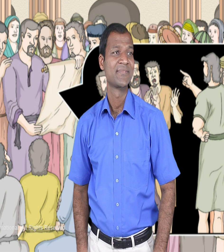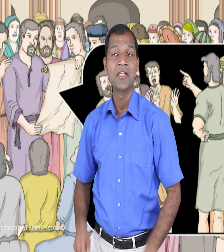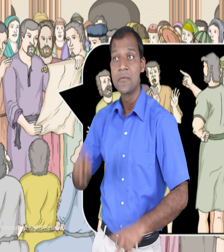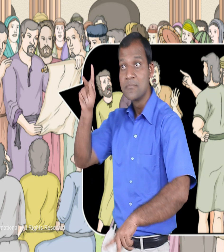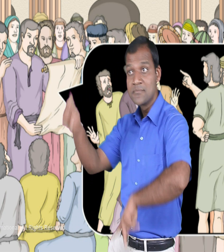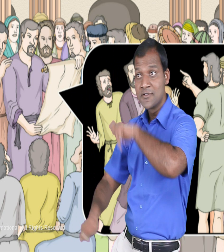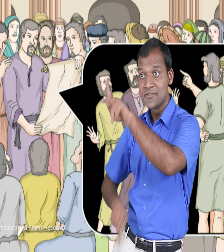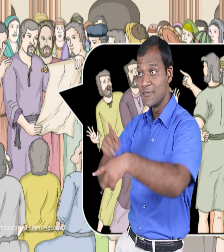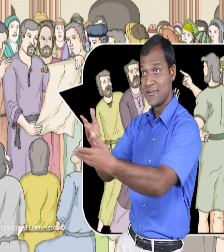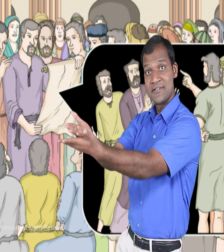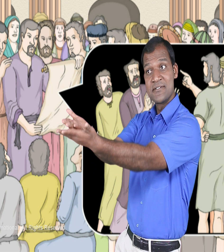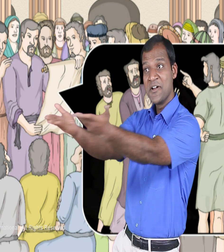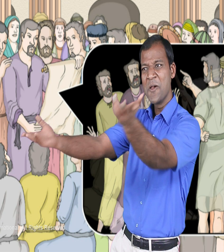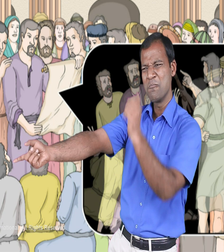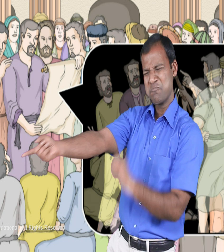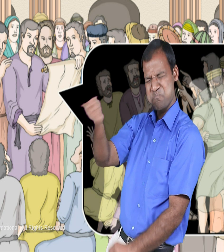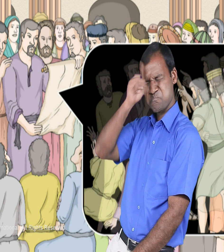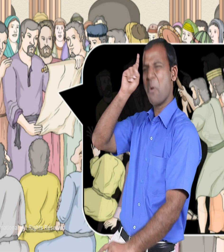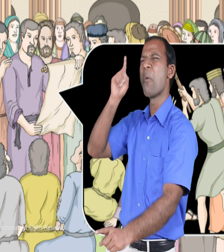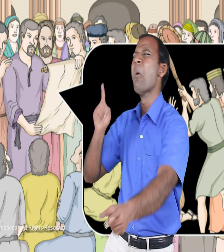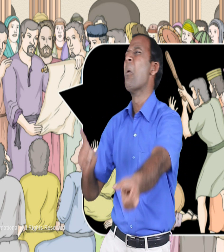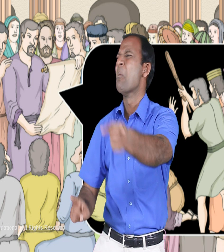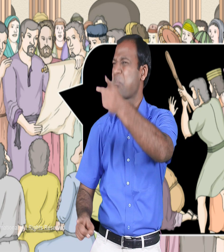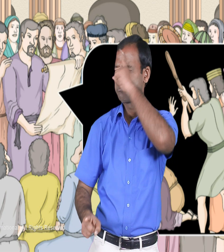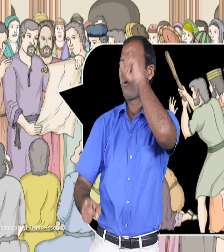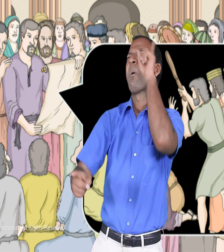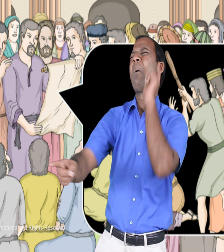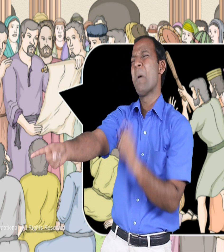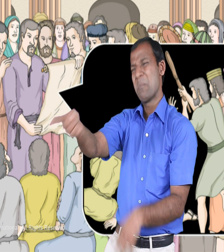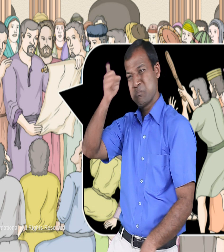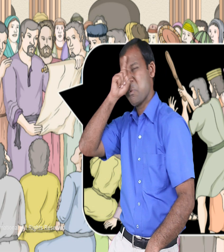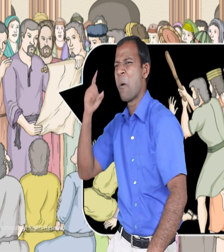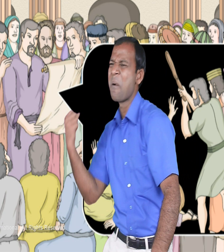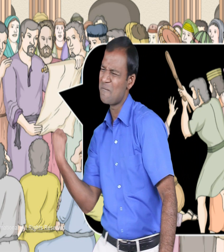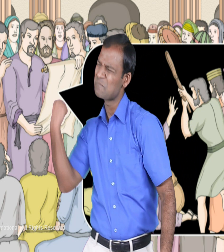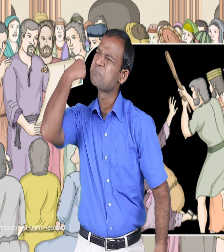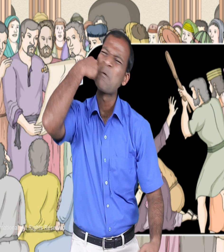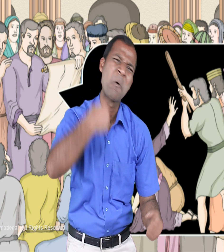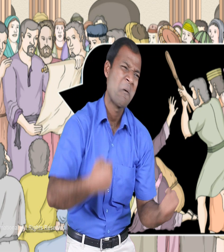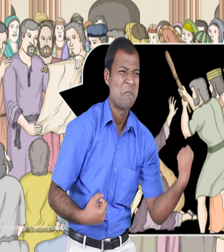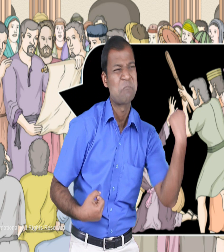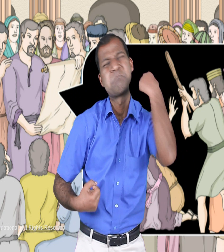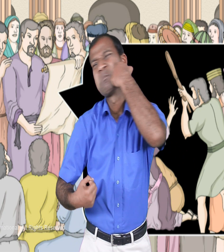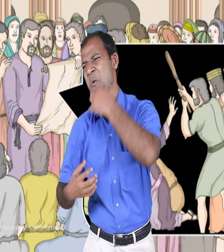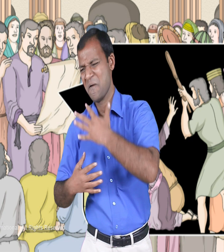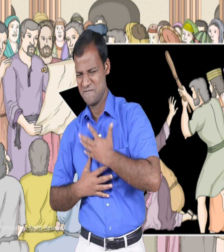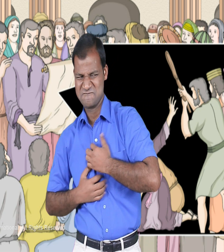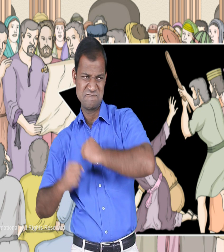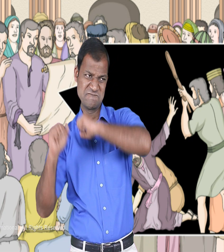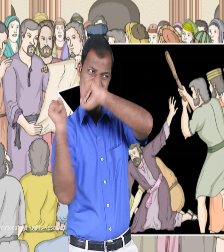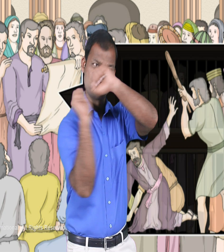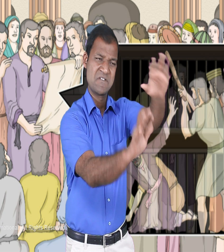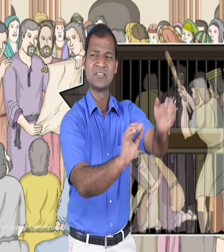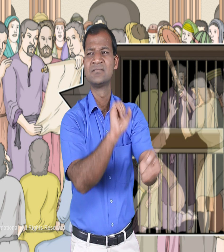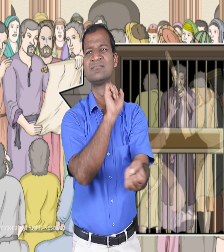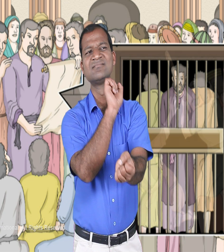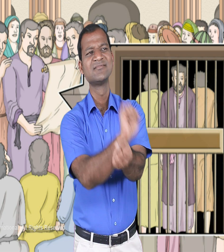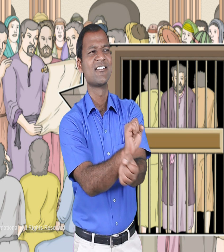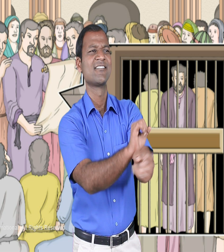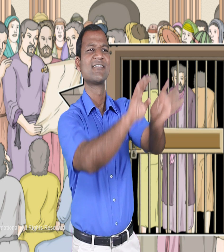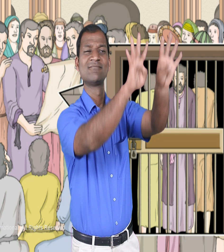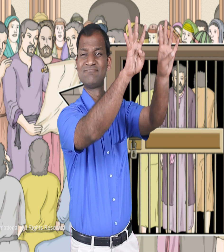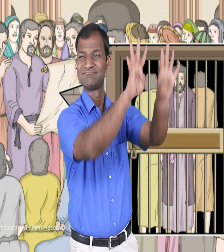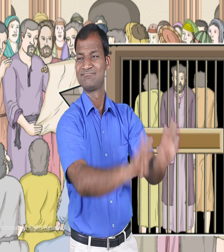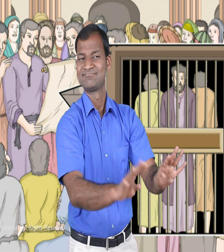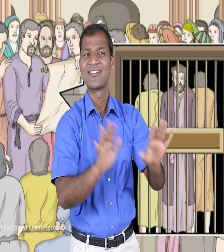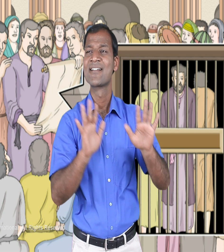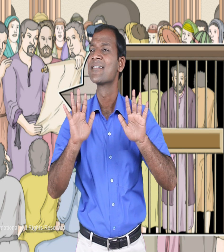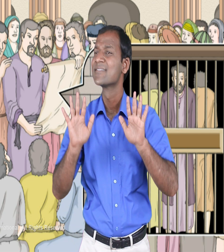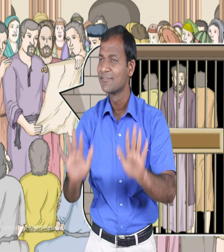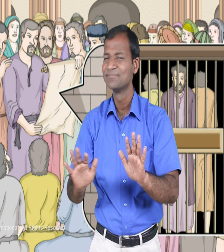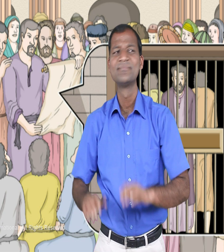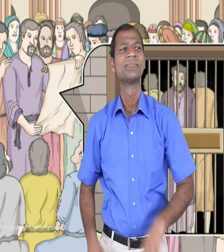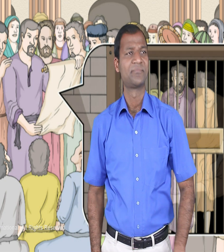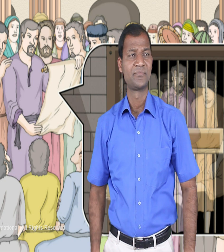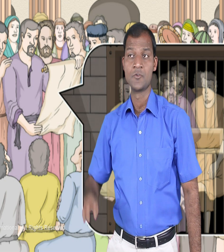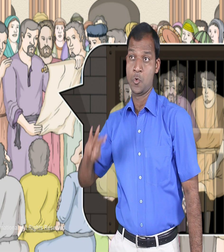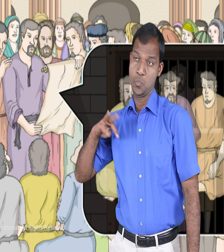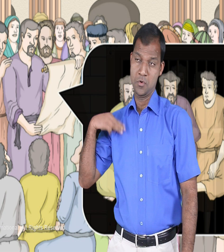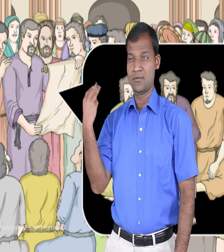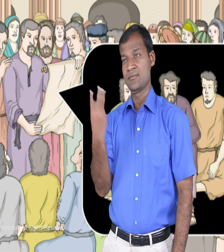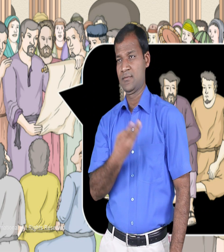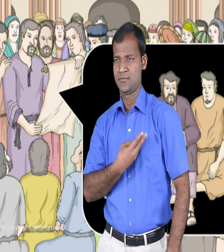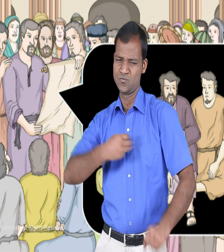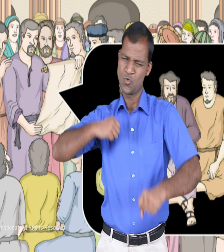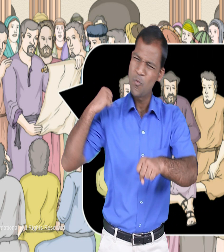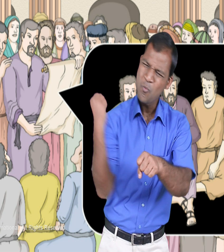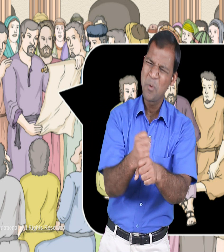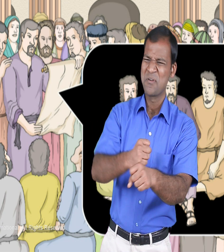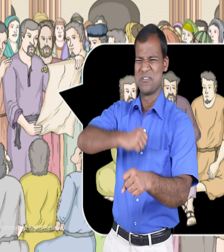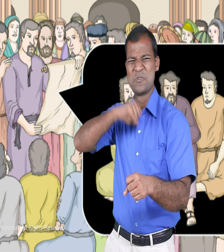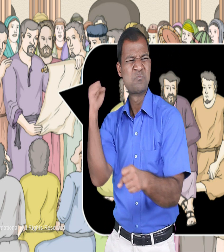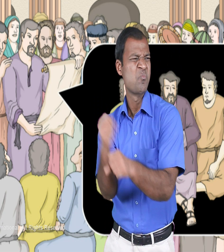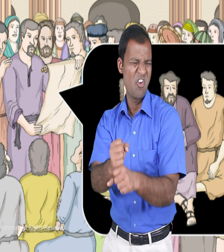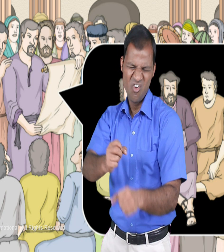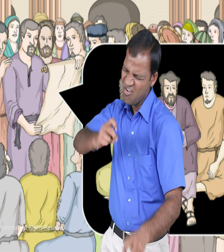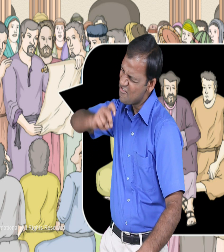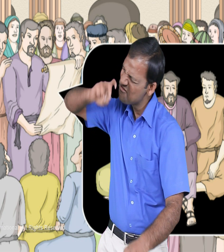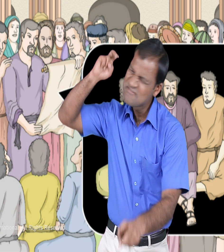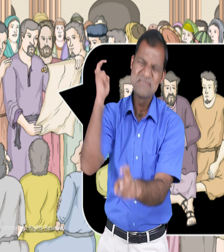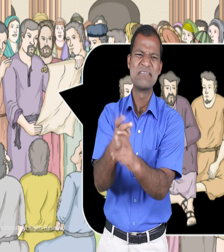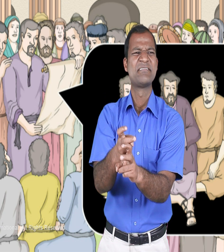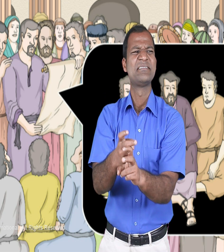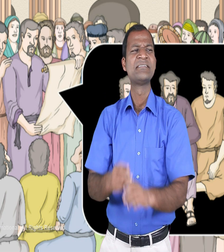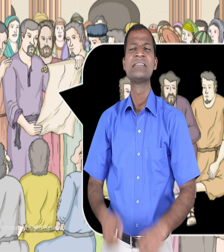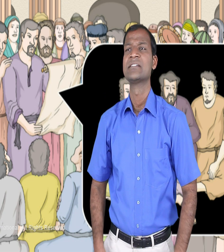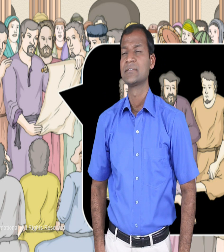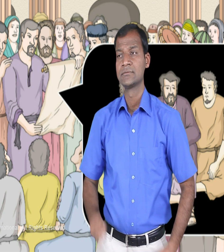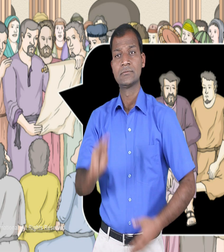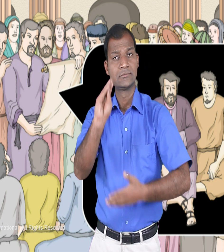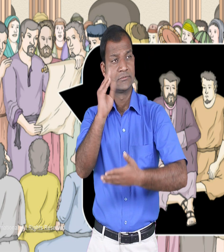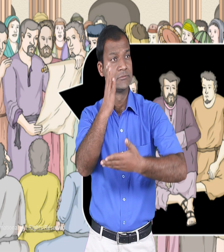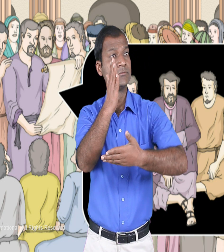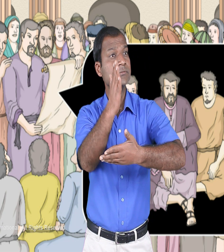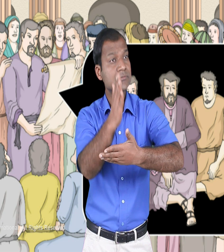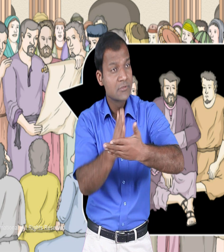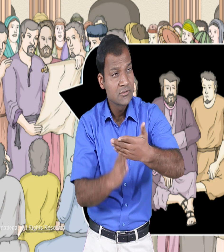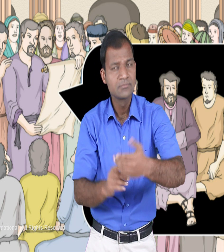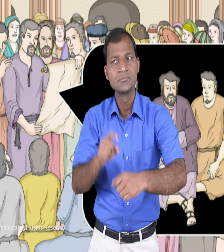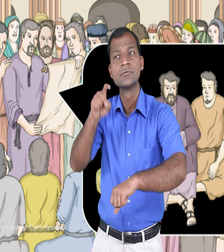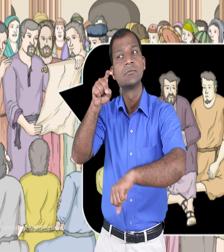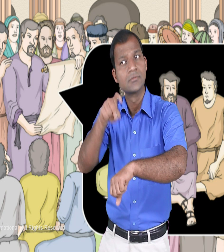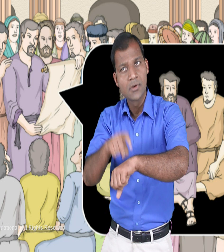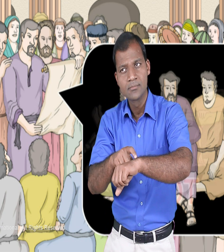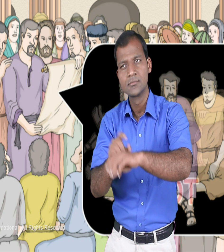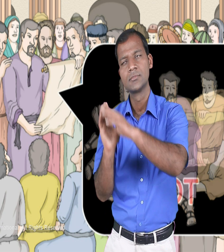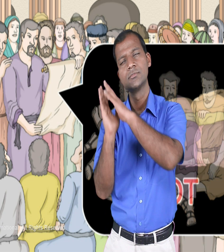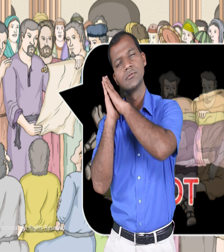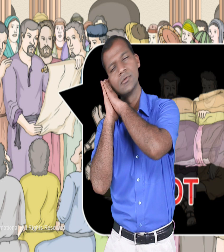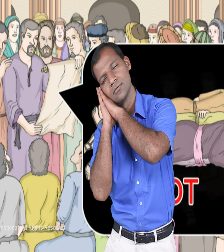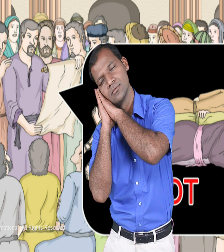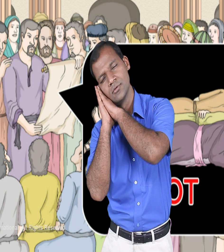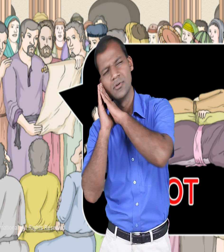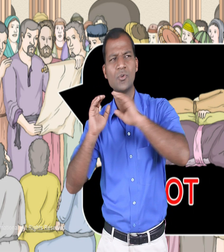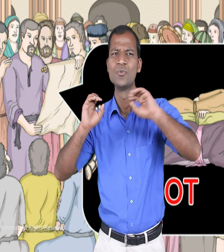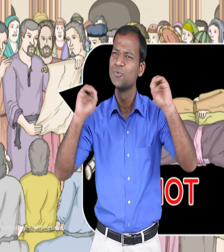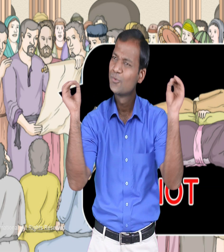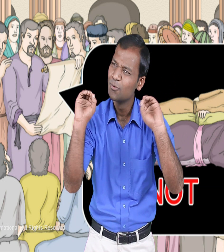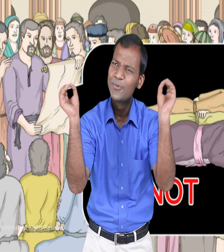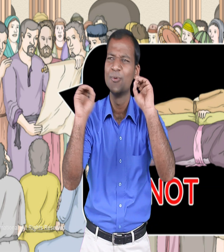in beatings, imprisonments, and riots;